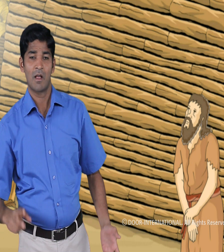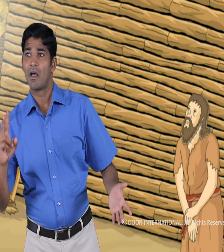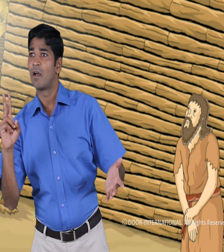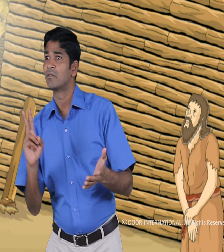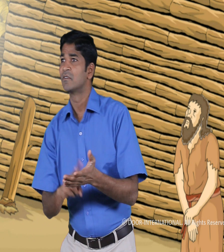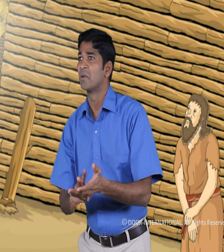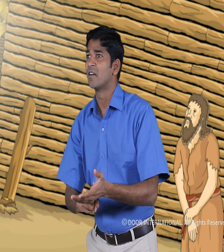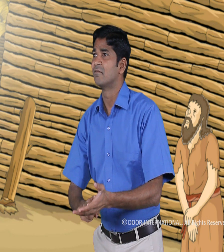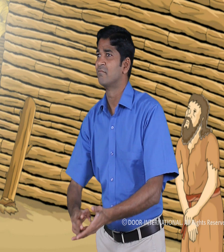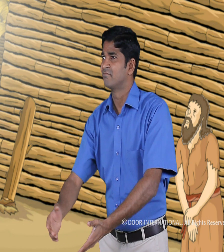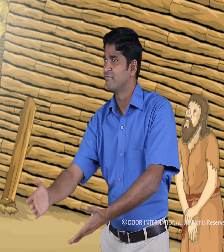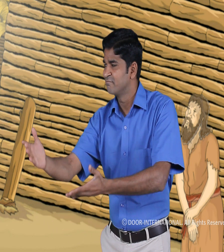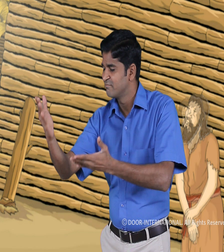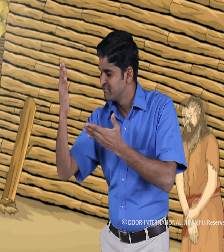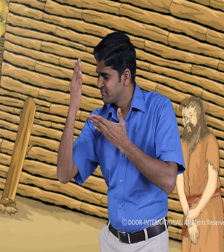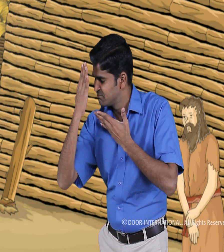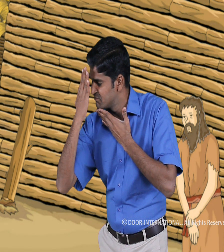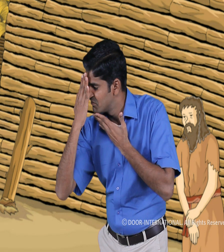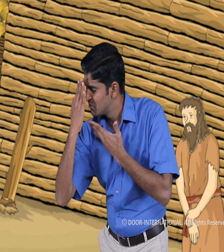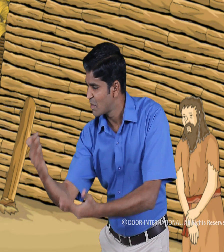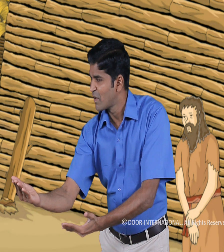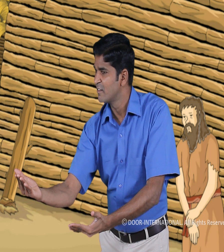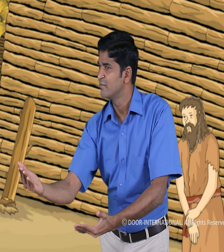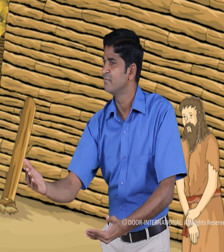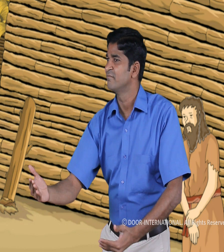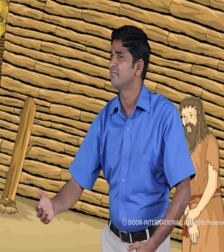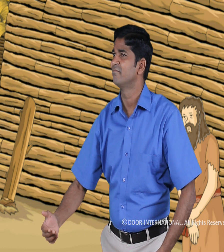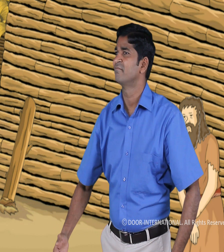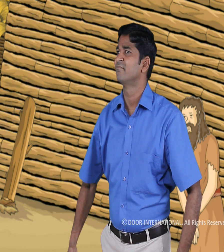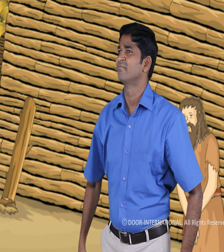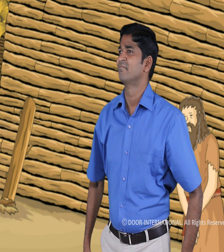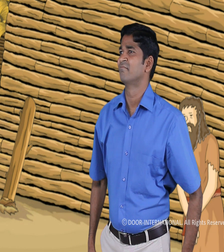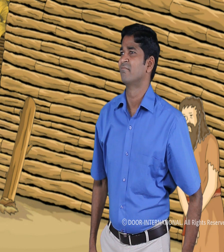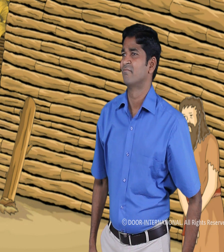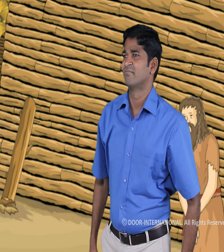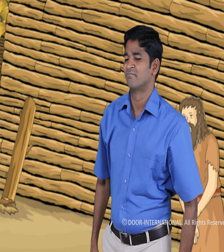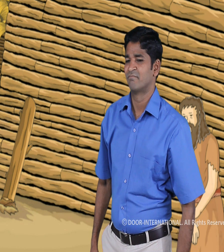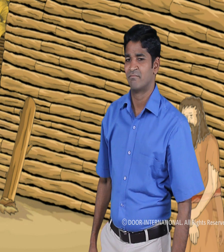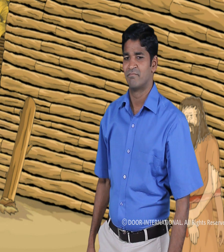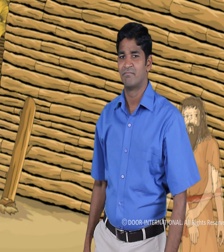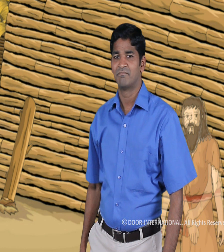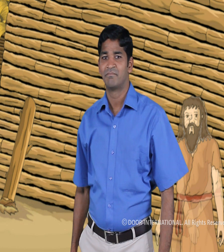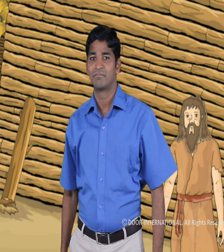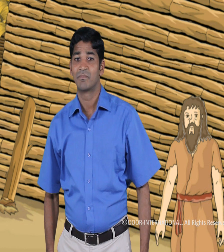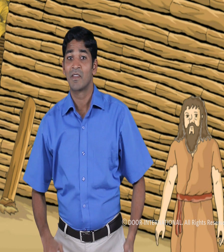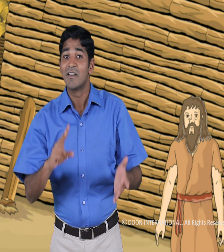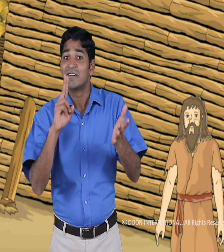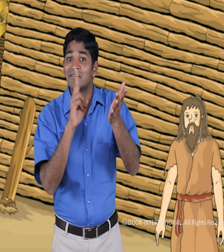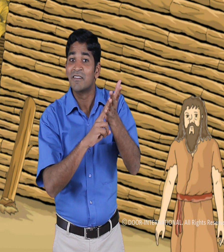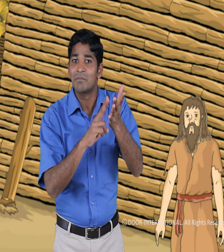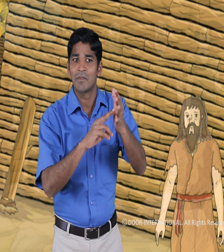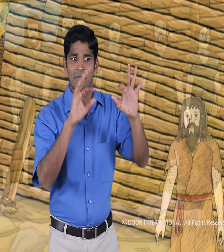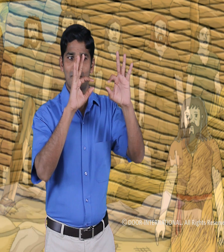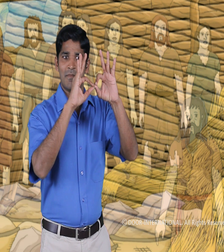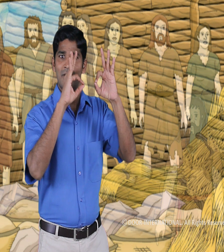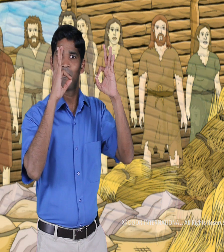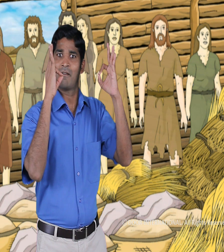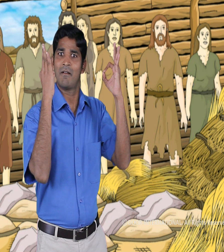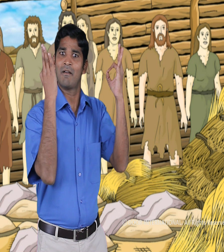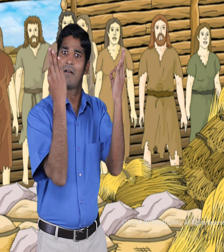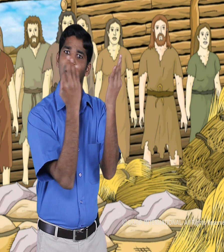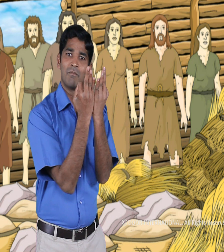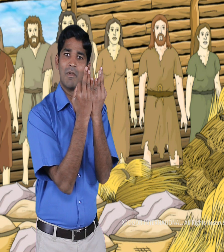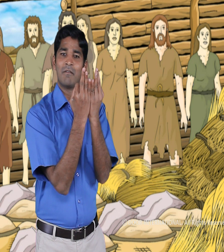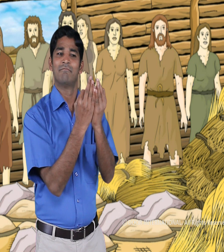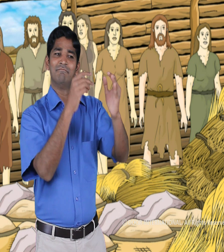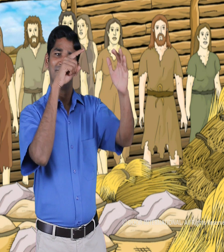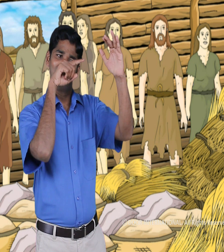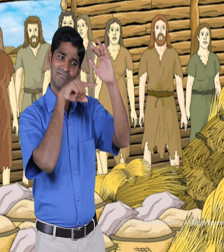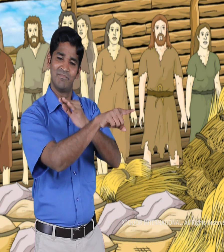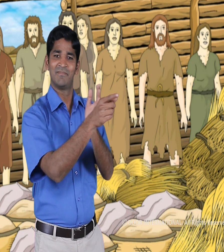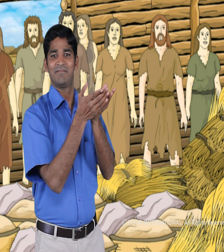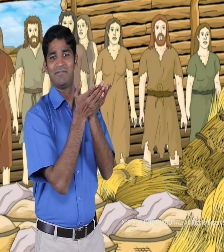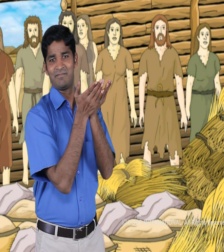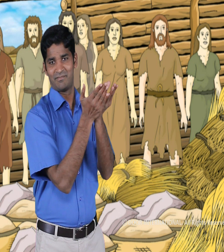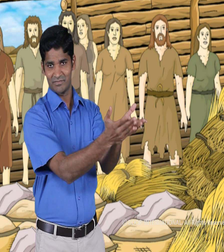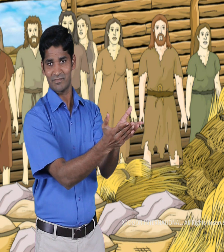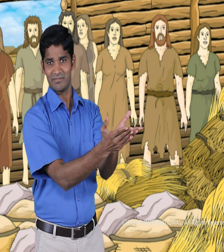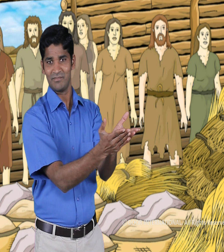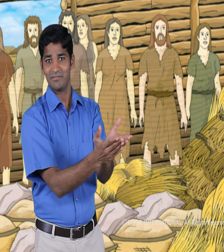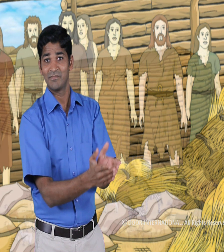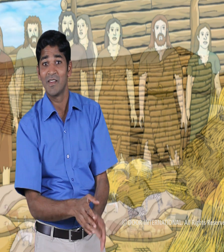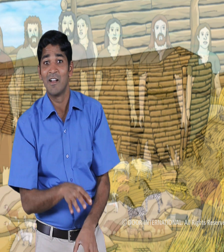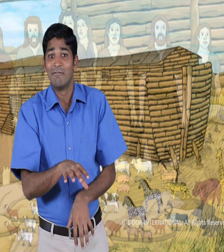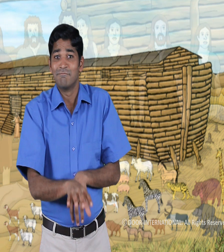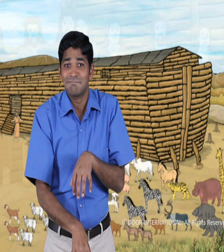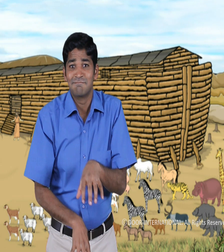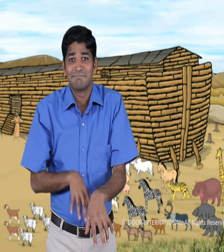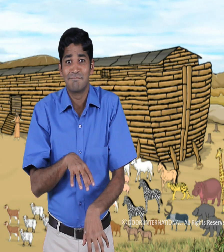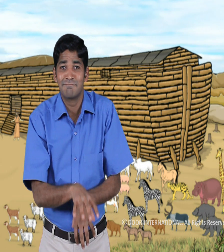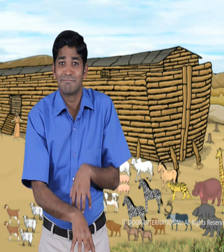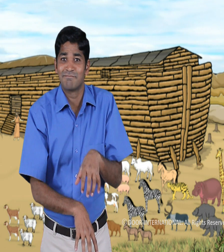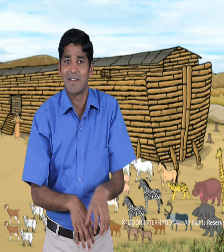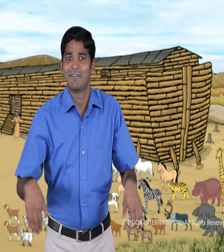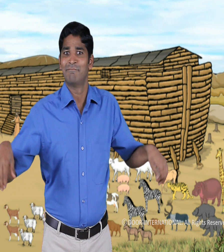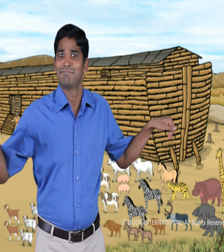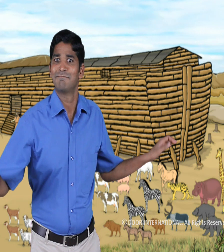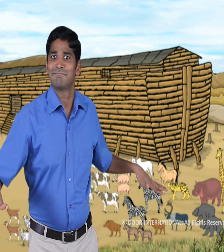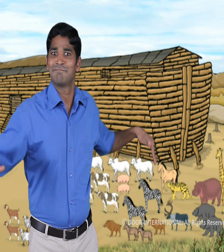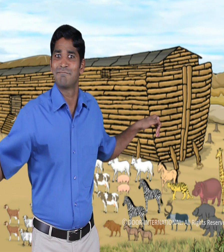And Noah did all that the LORD had commanded him. Now Noah was 600 years old when the floodwaters came upon the earth. And Noah and his wife, with his sons and their wives, entered the ark to escape the waters of the flood.